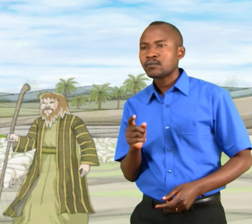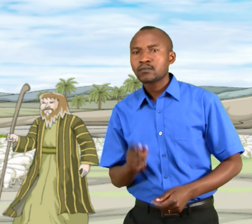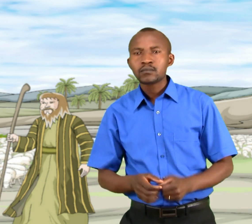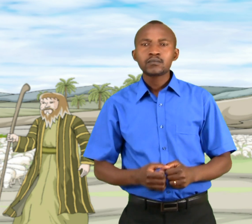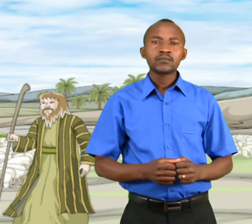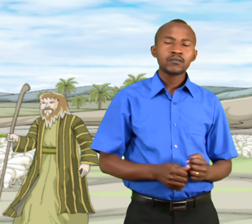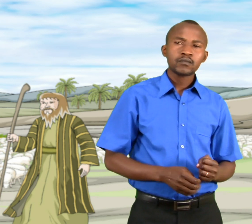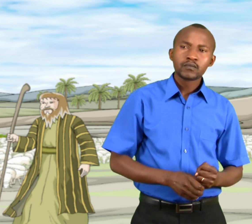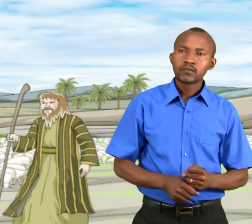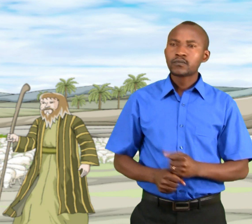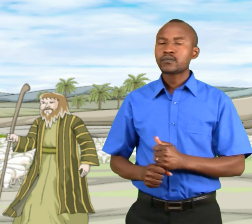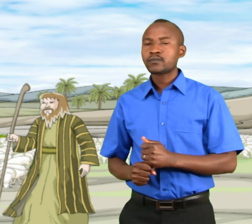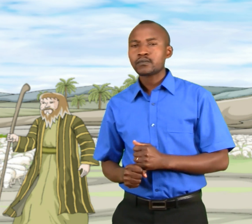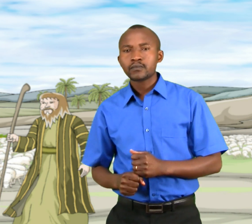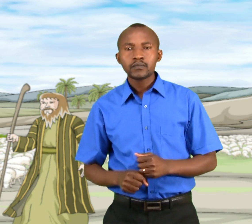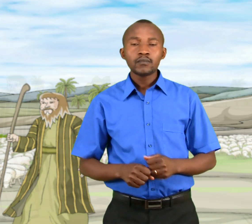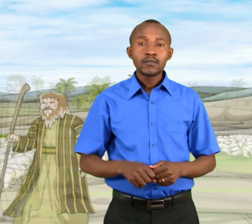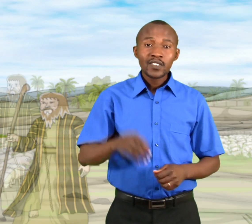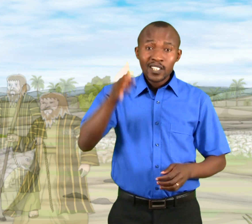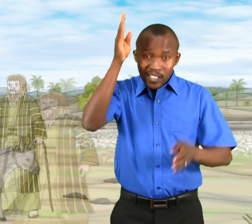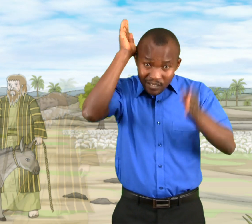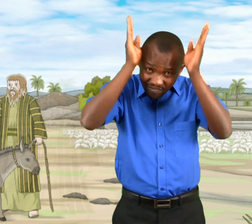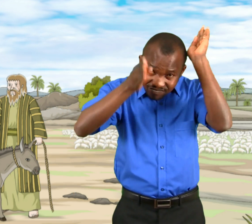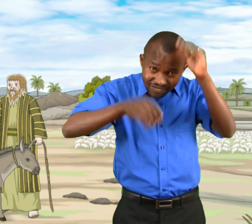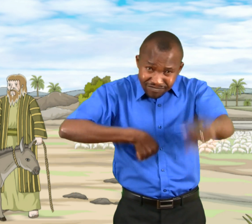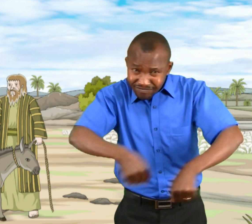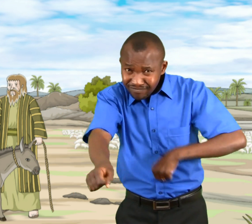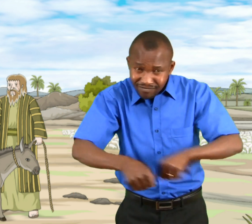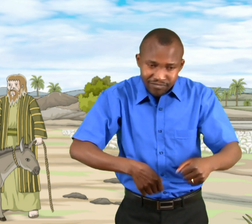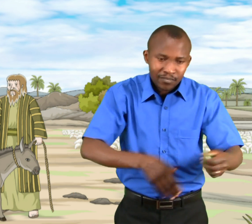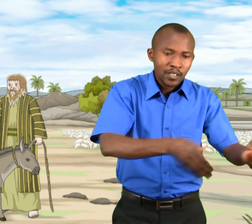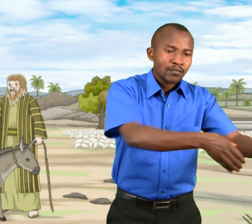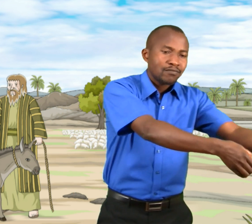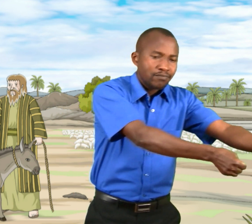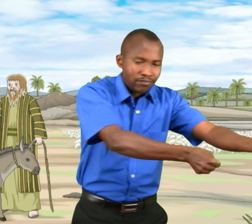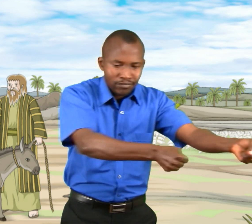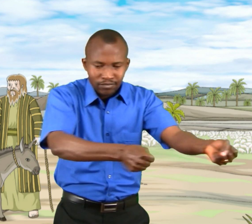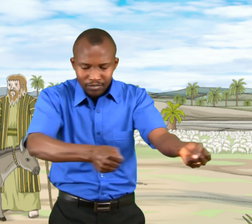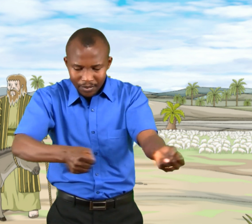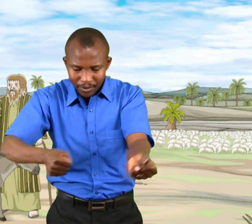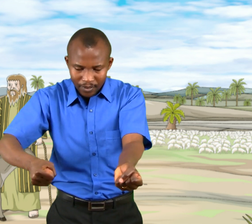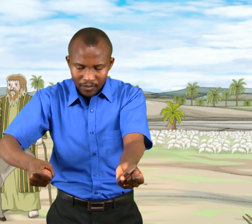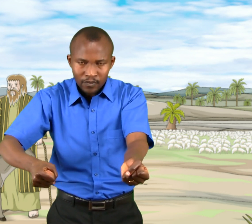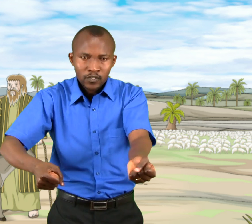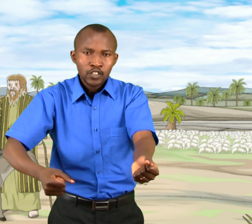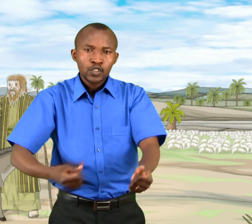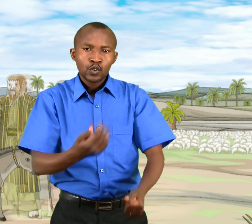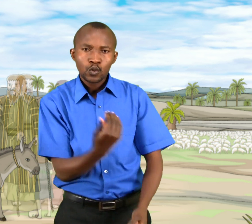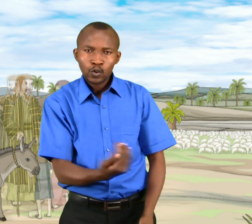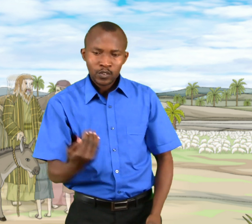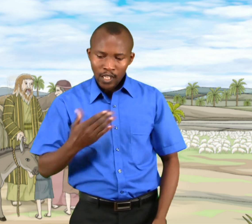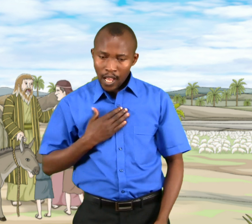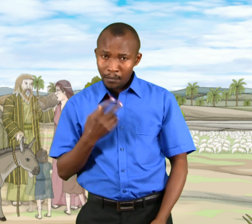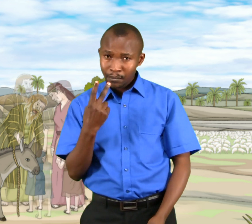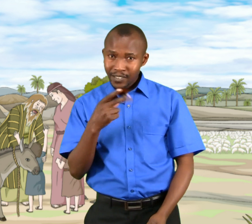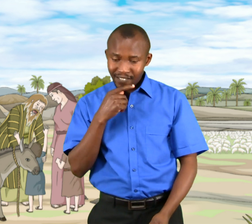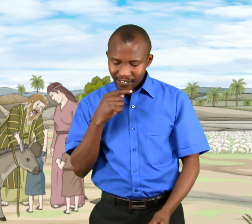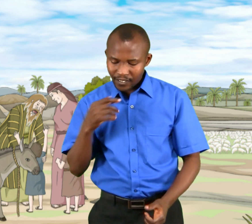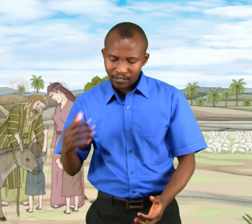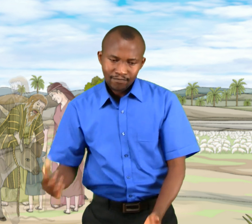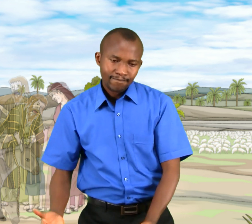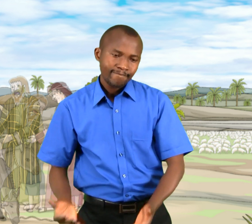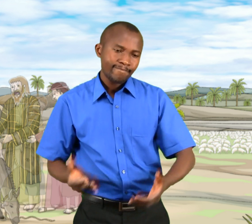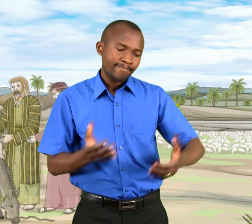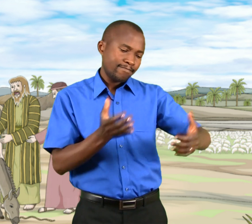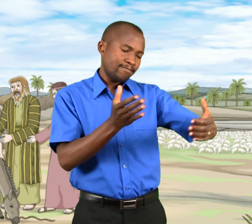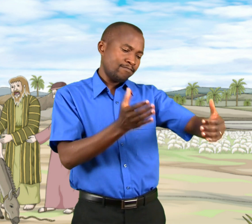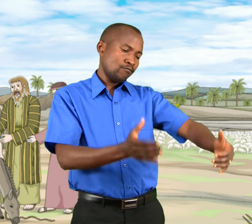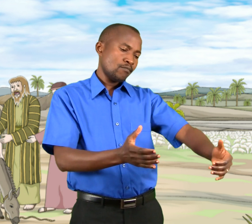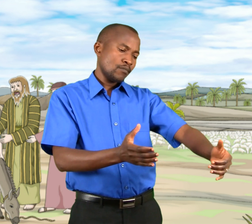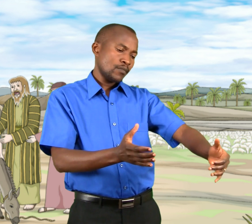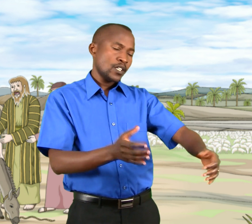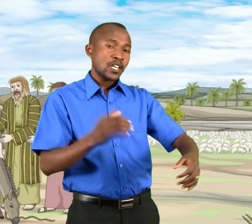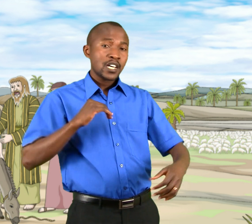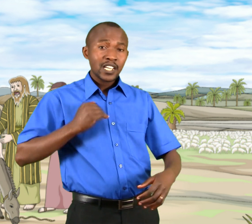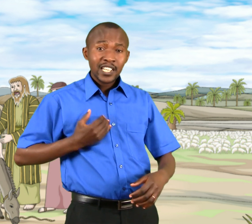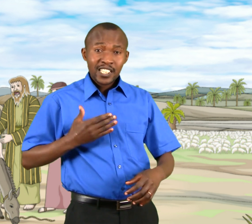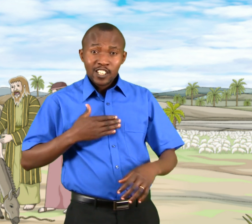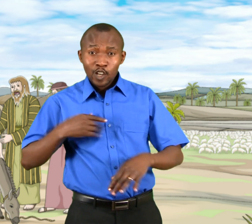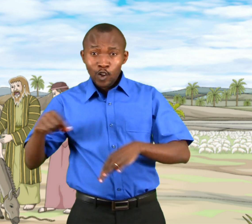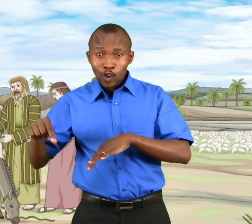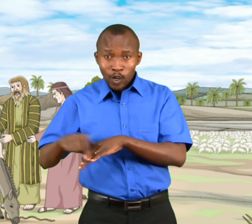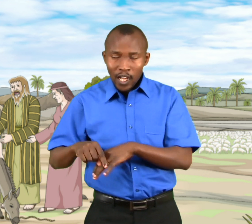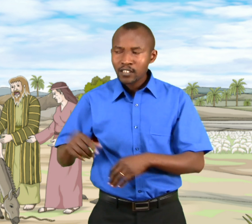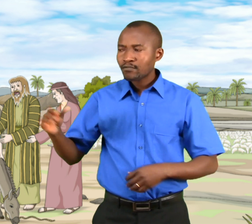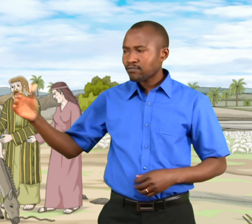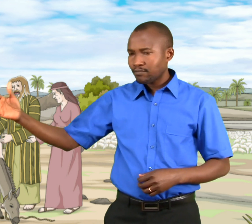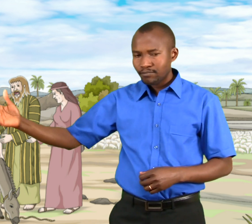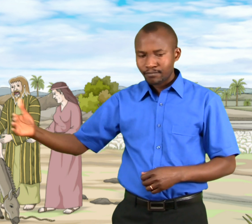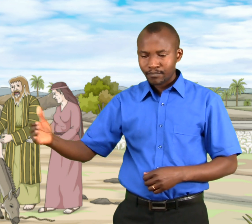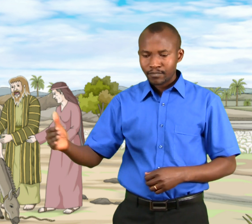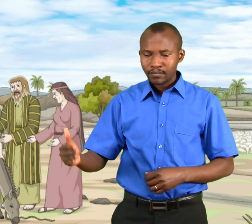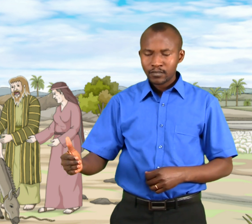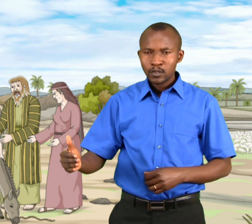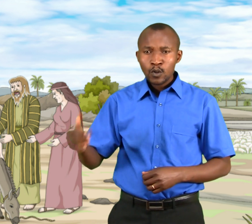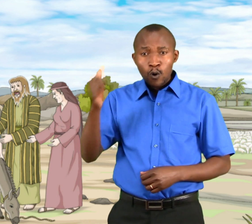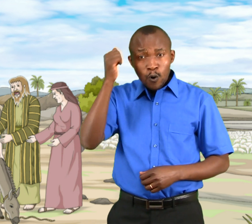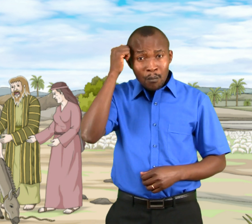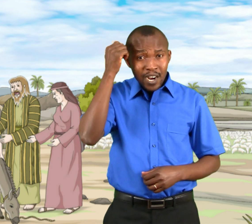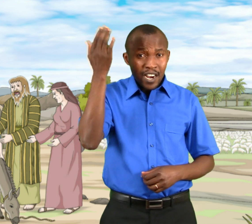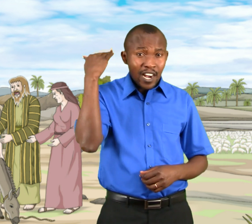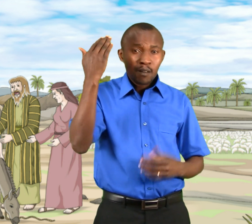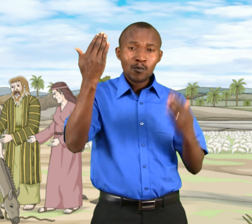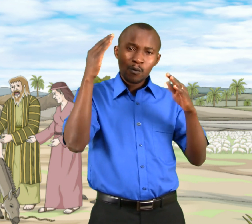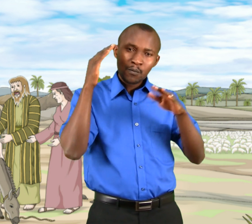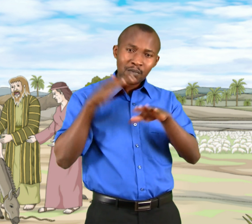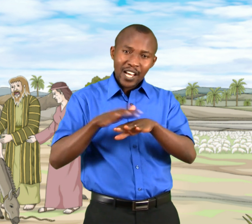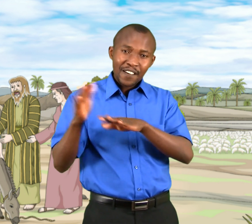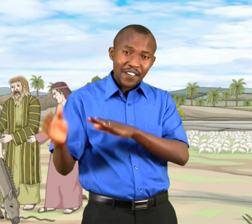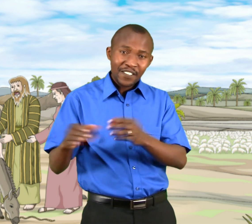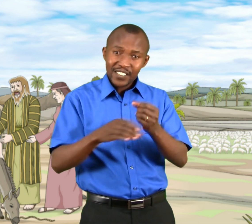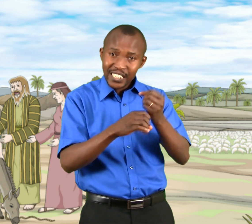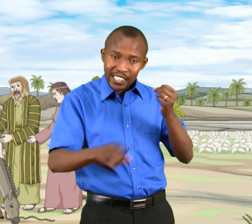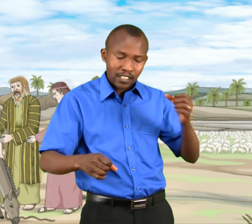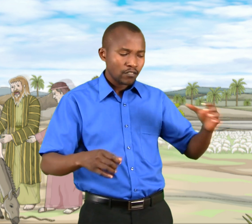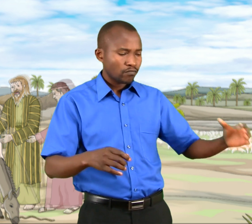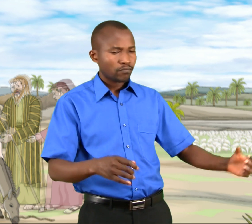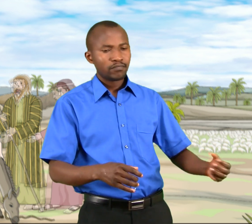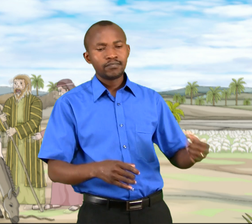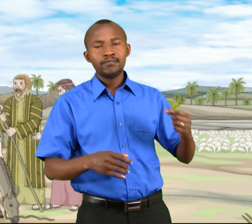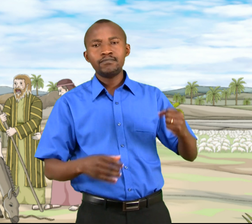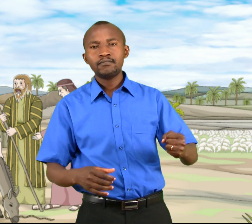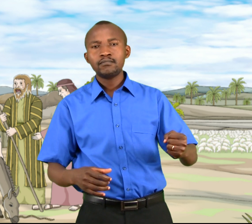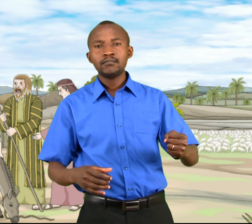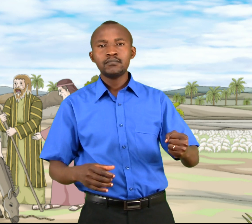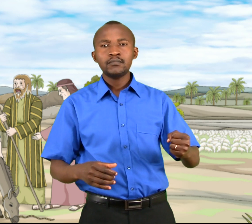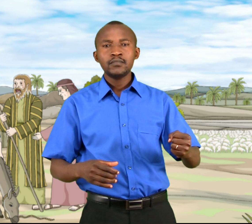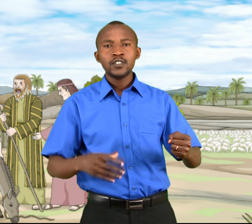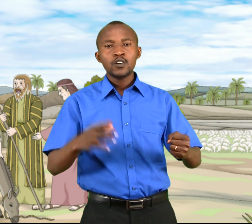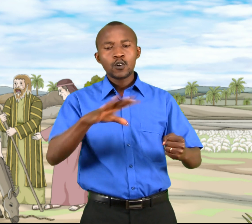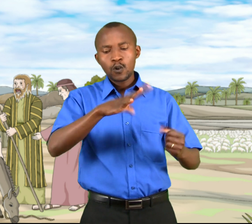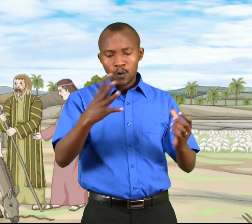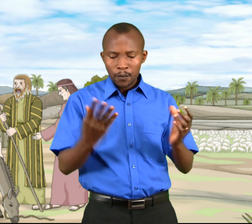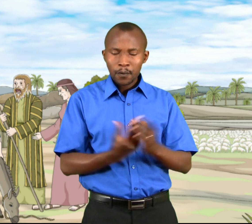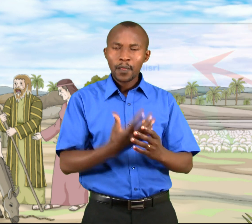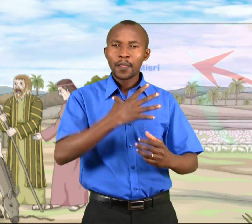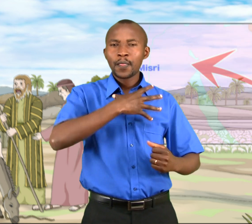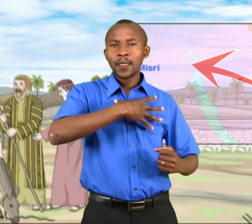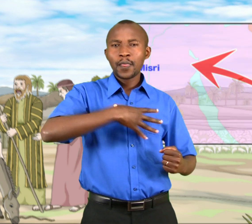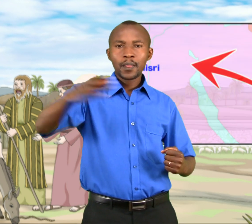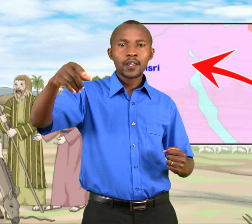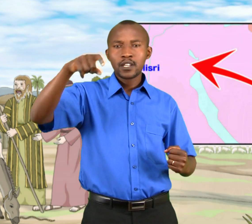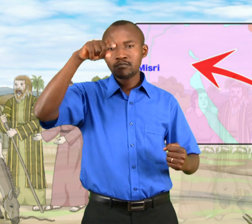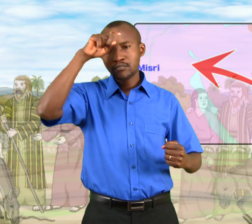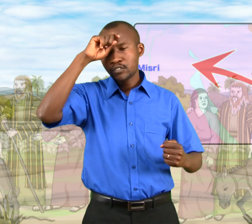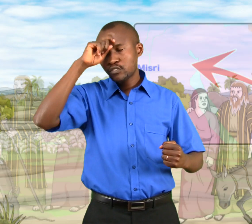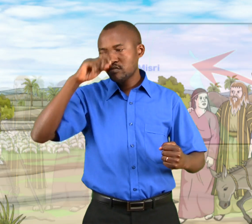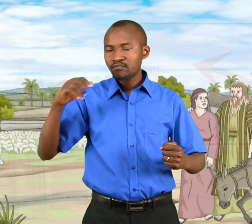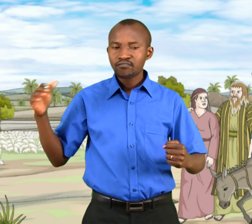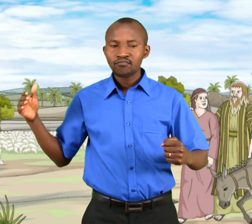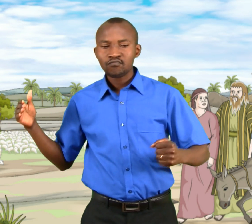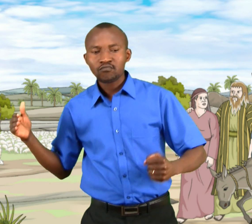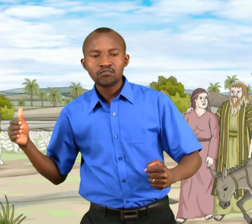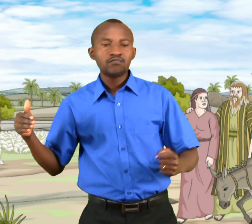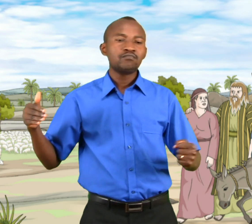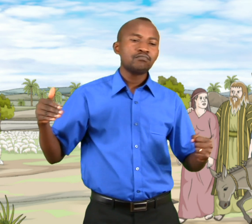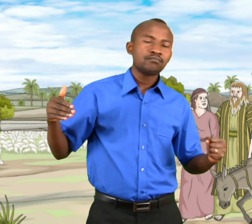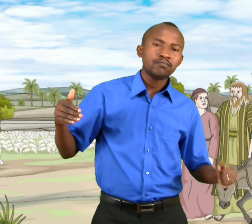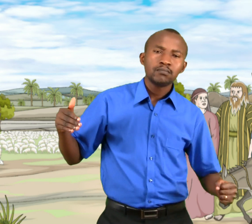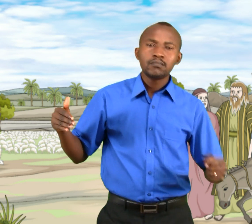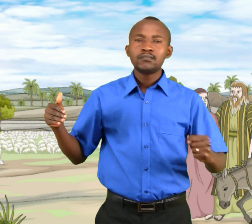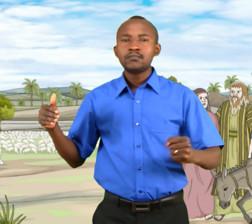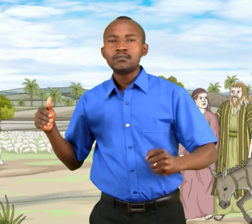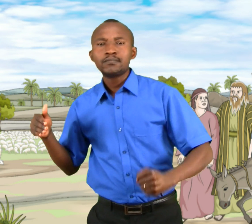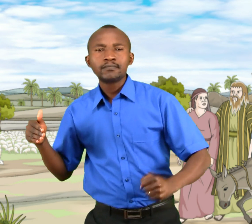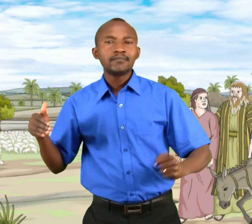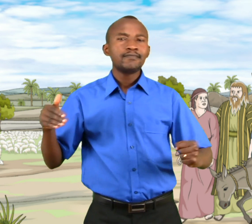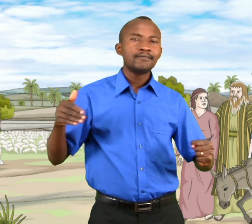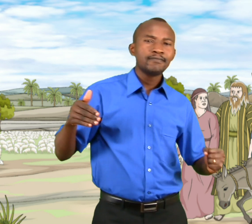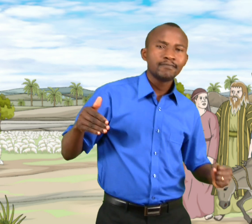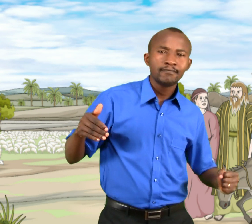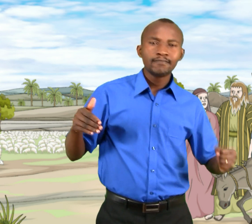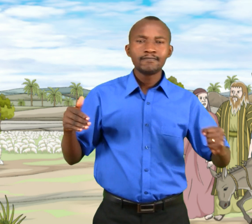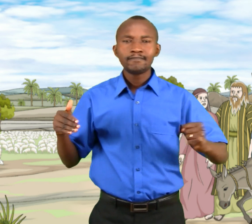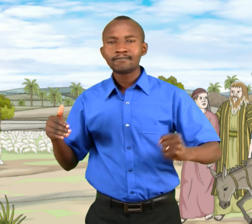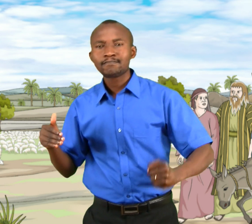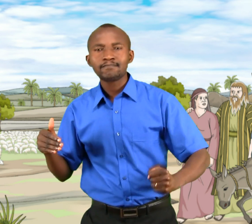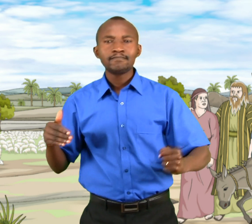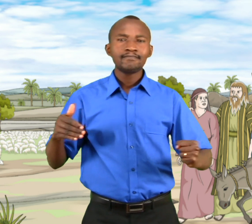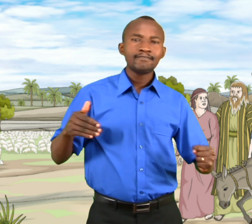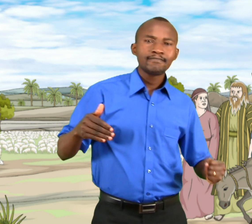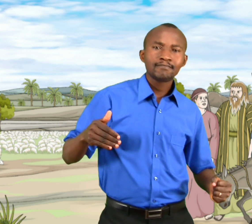So Moses took his wife and sons, put them on a donkey, and headed back to Egypt.